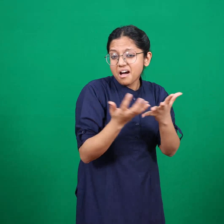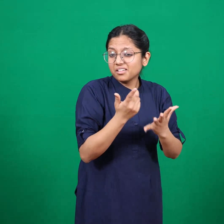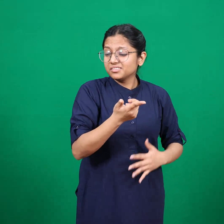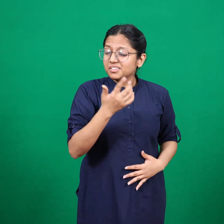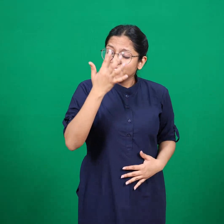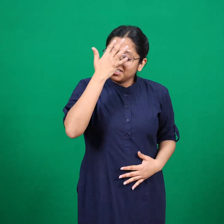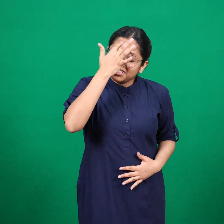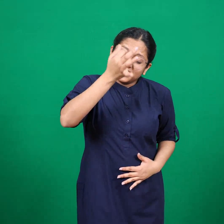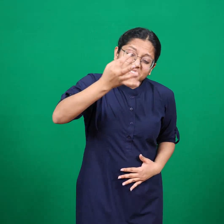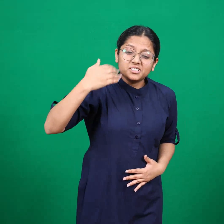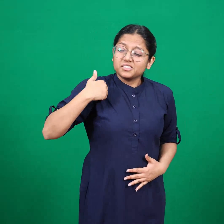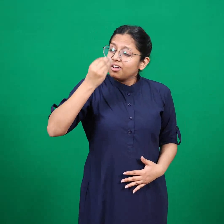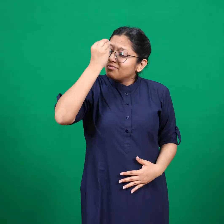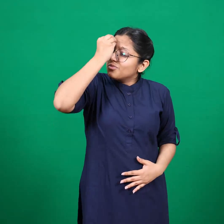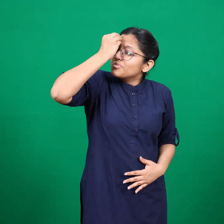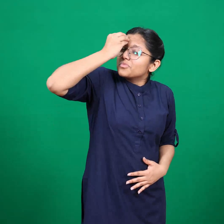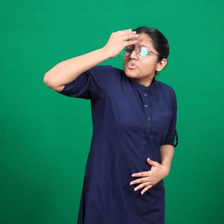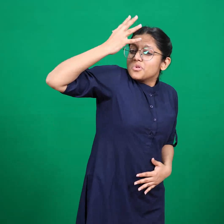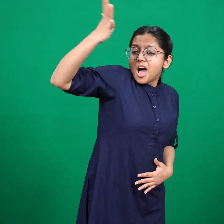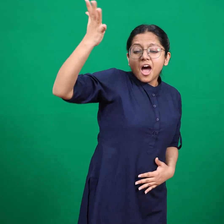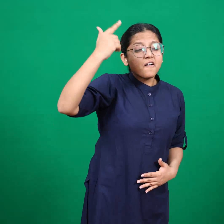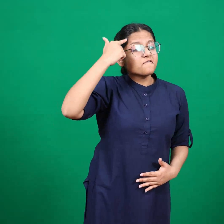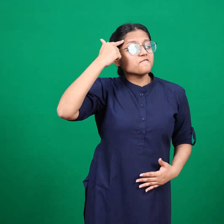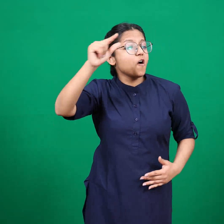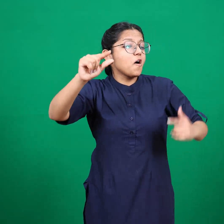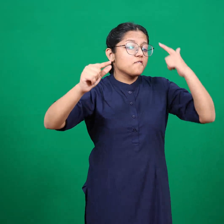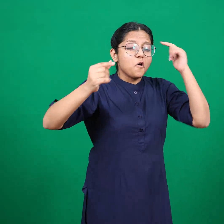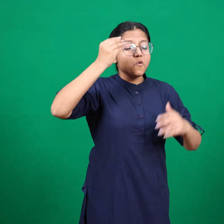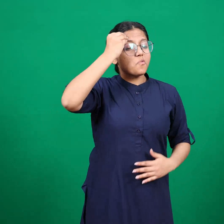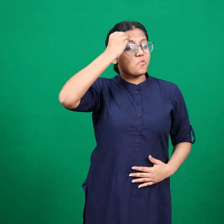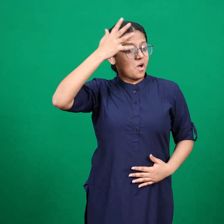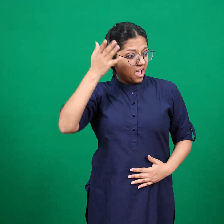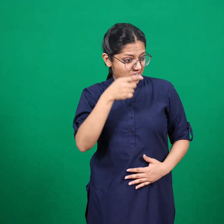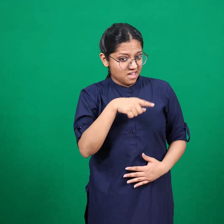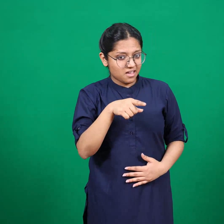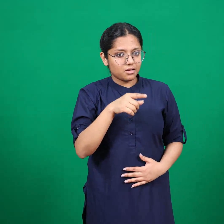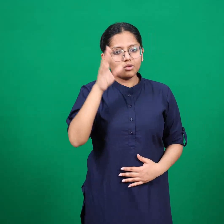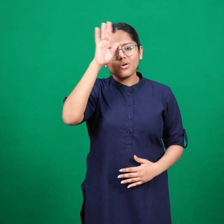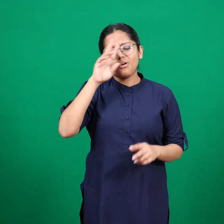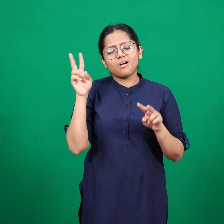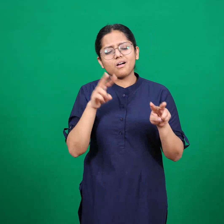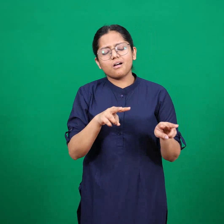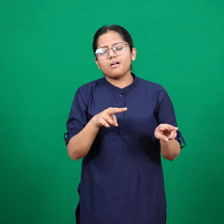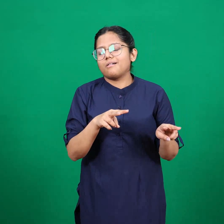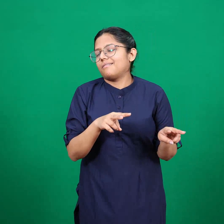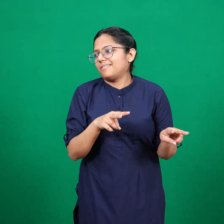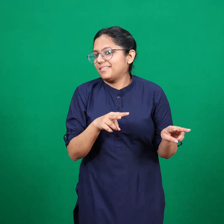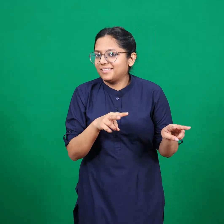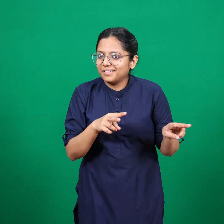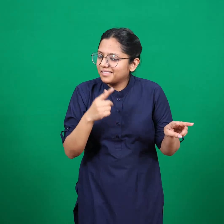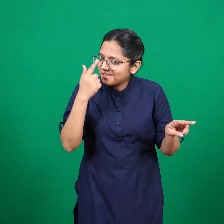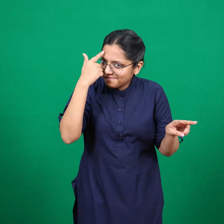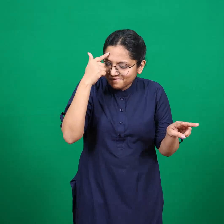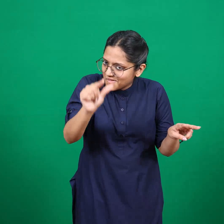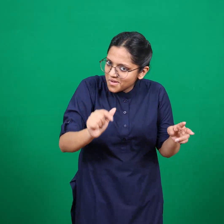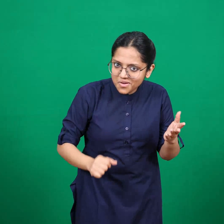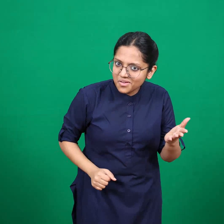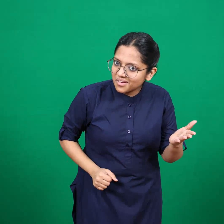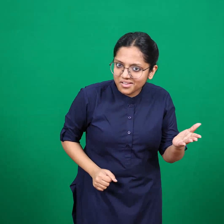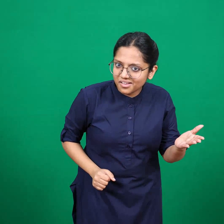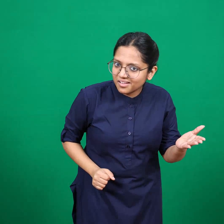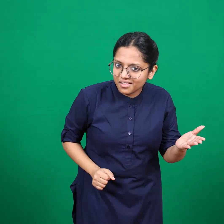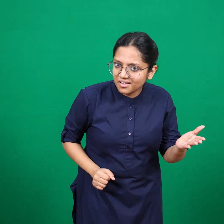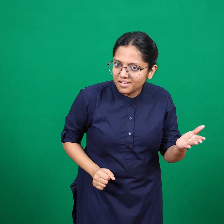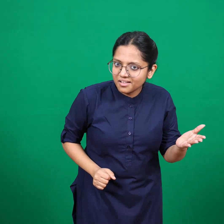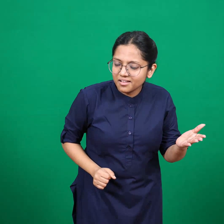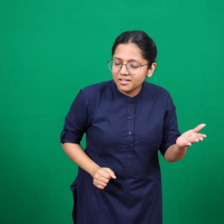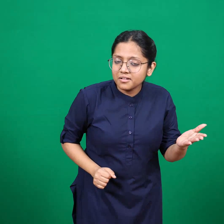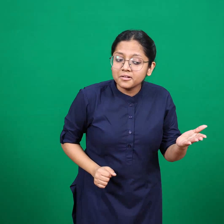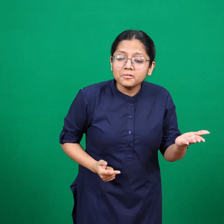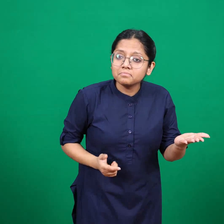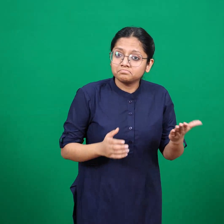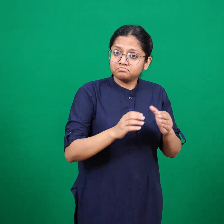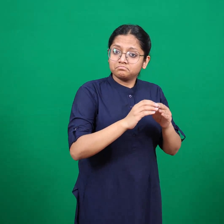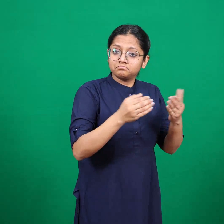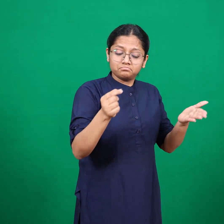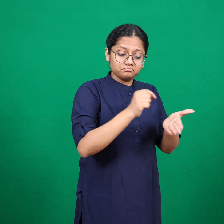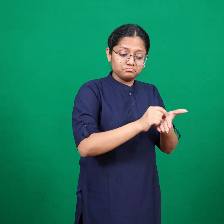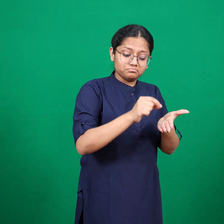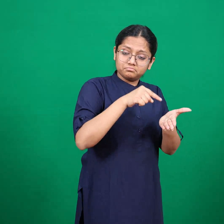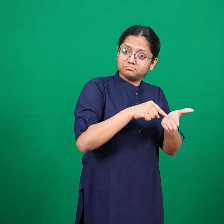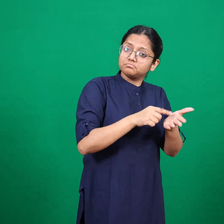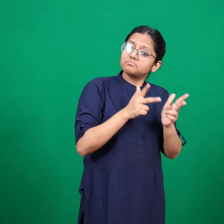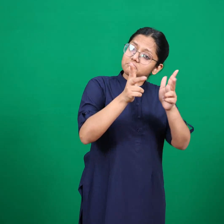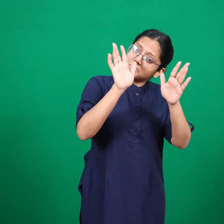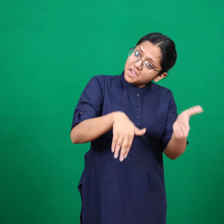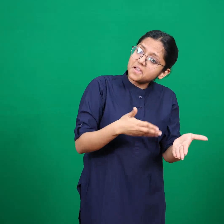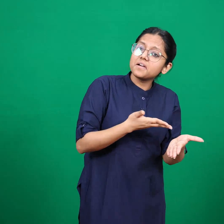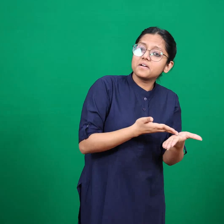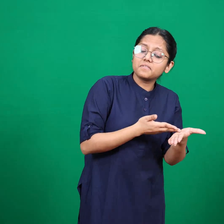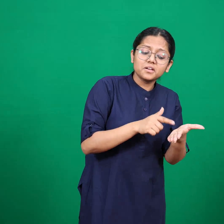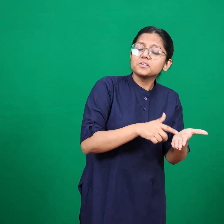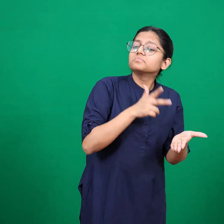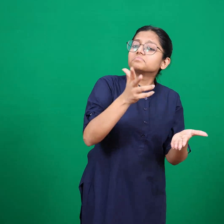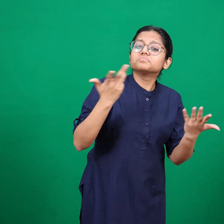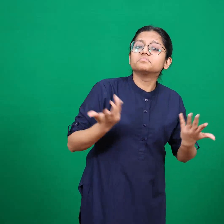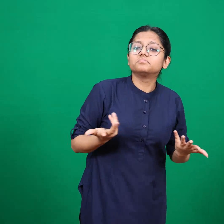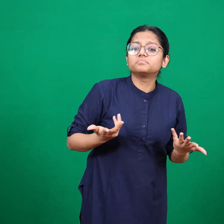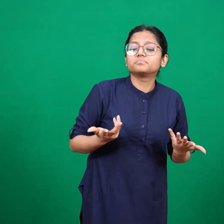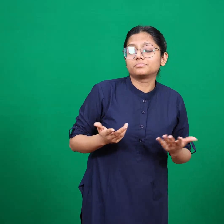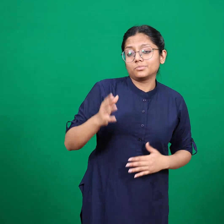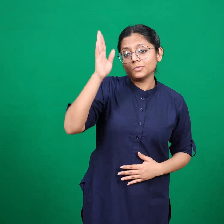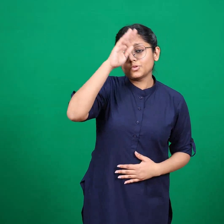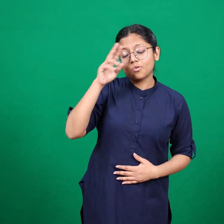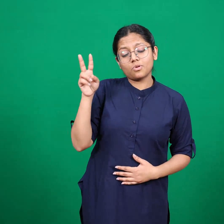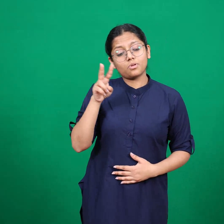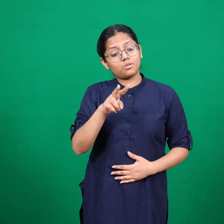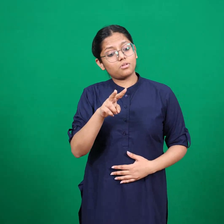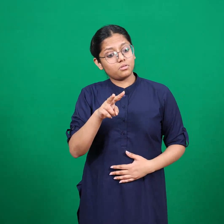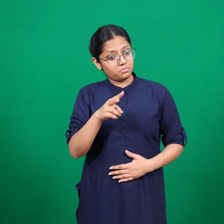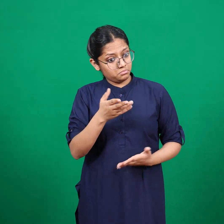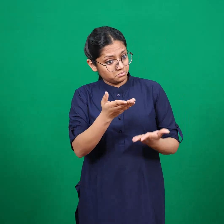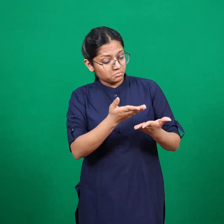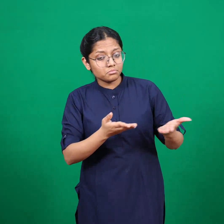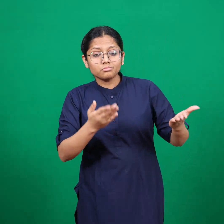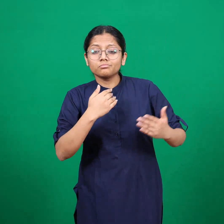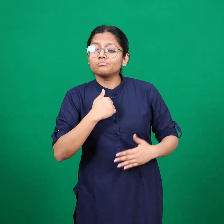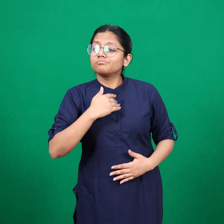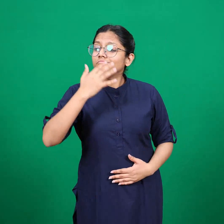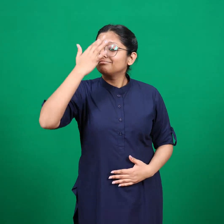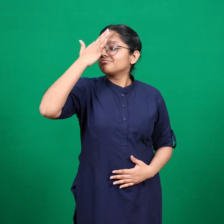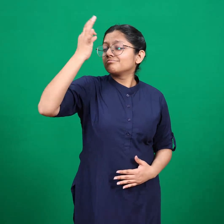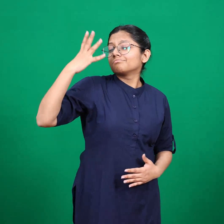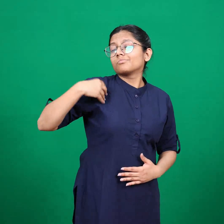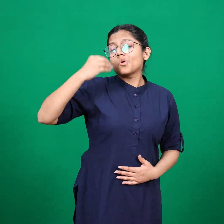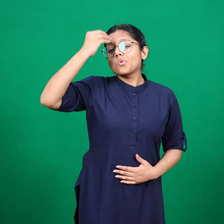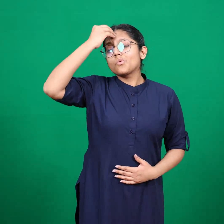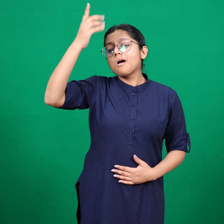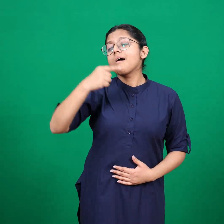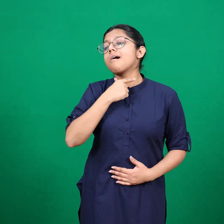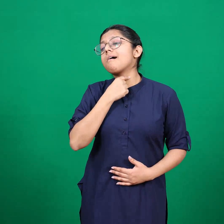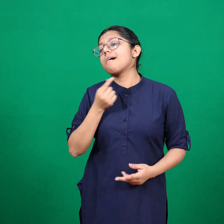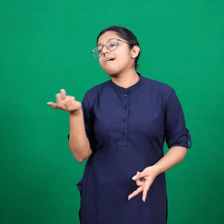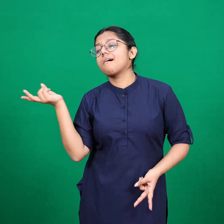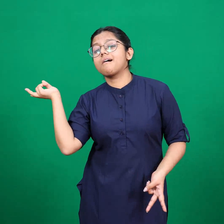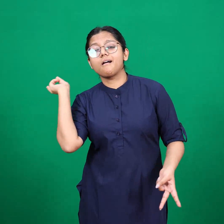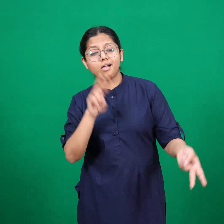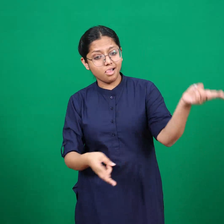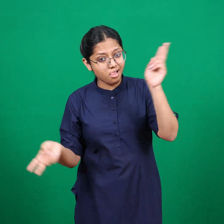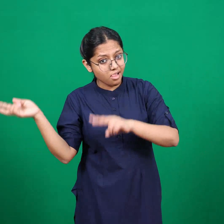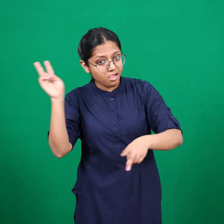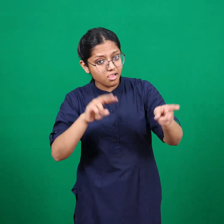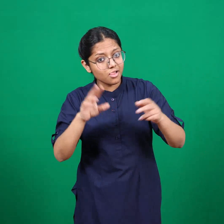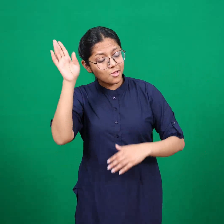For the wisdom of this world is foolishness in God's sight.